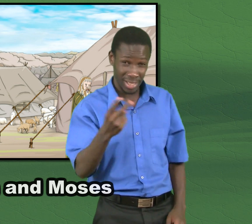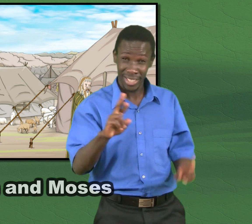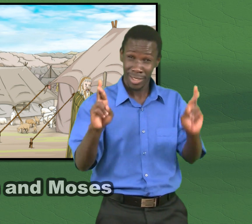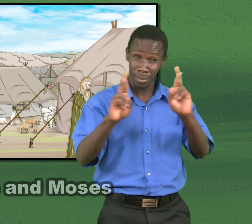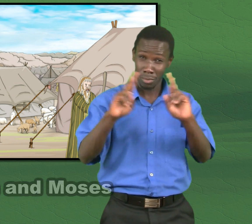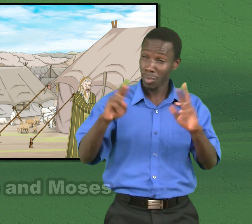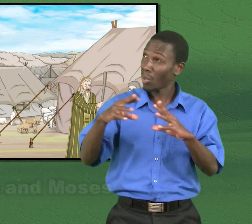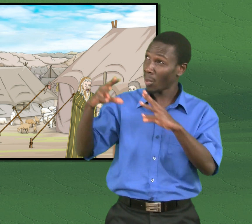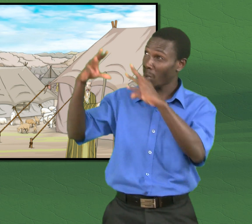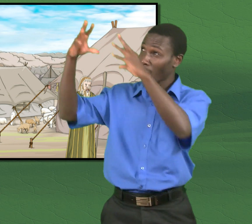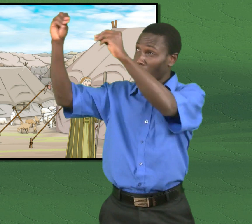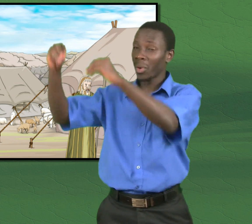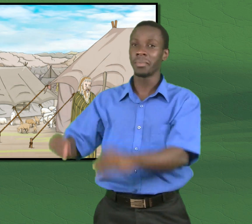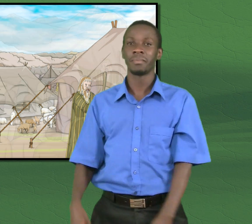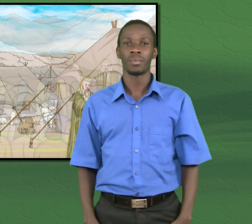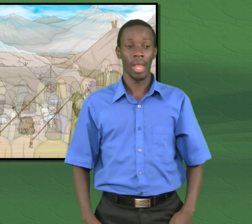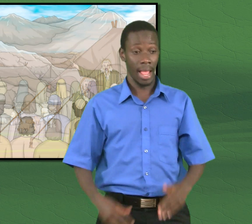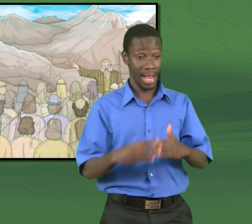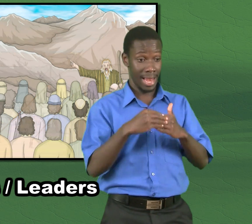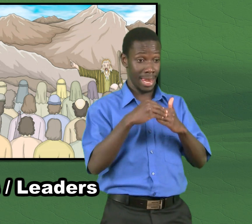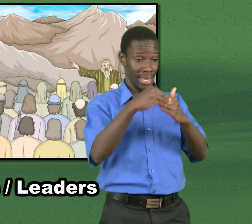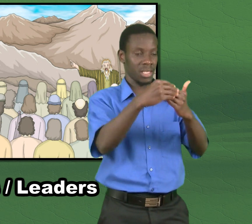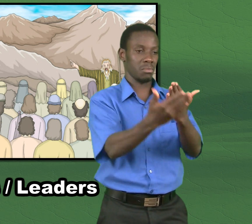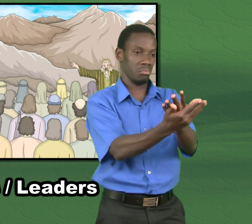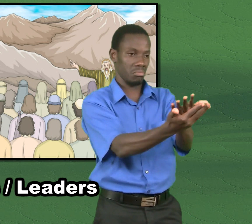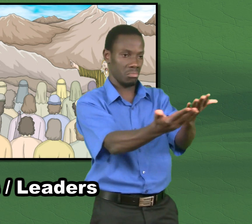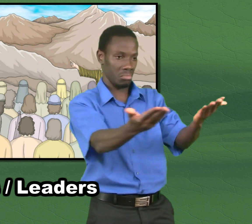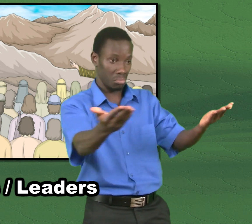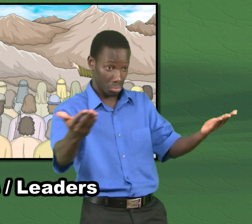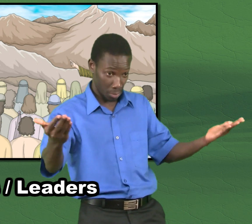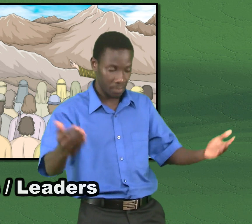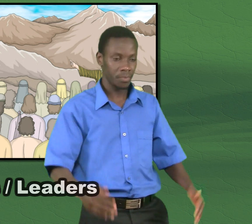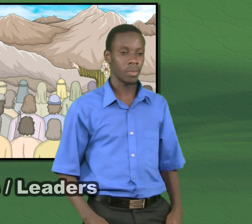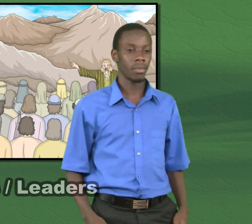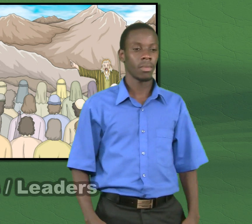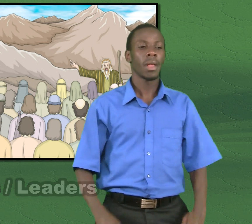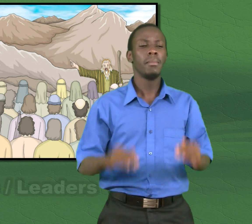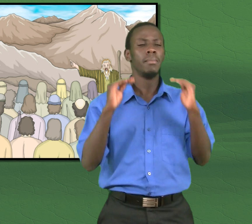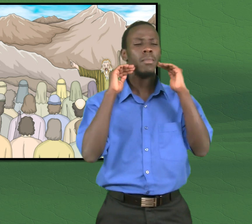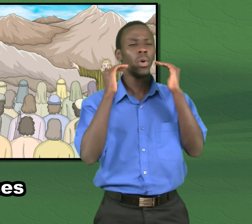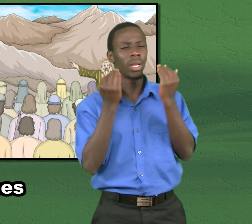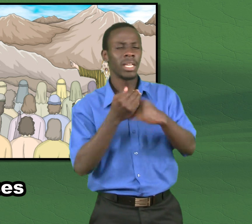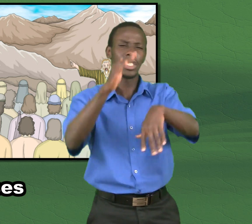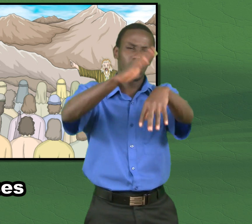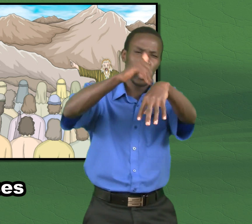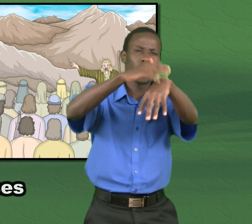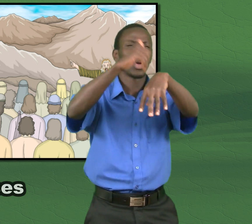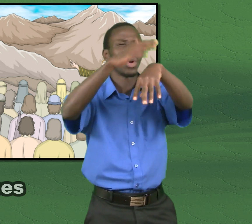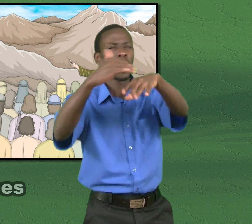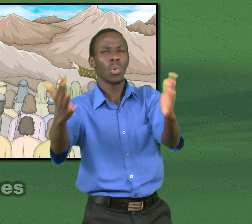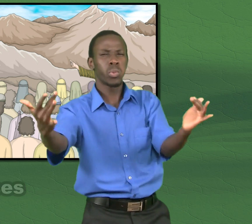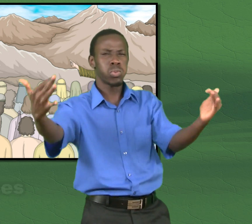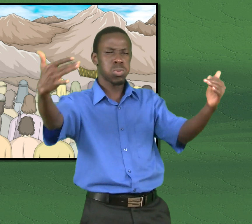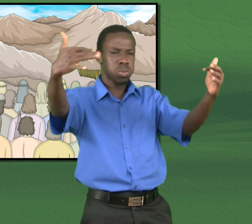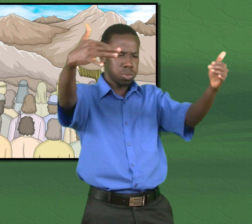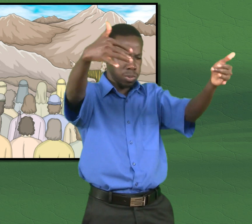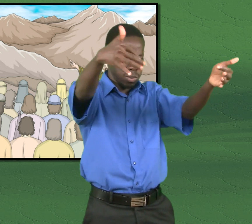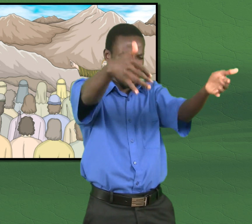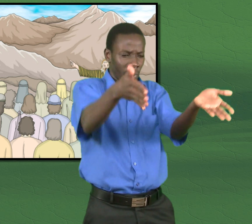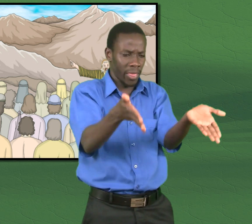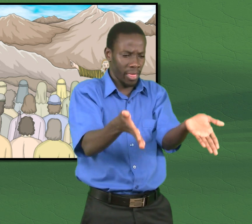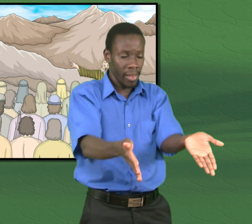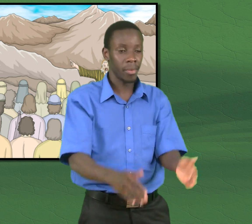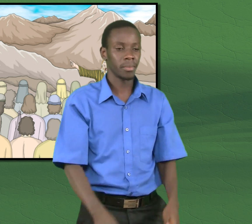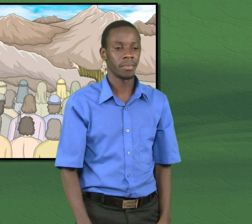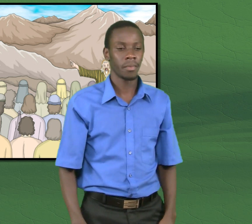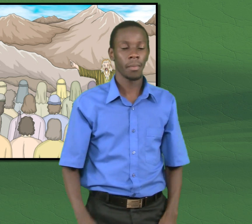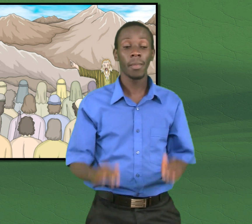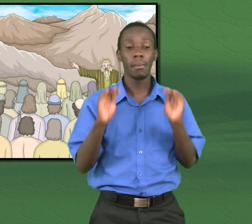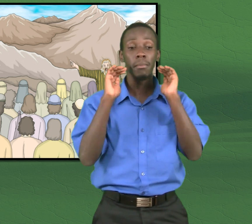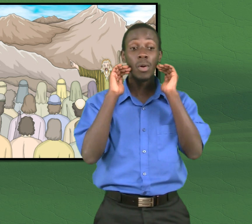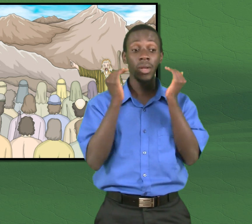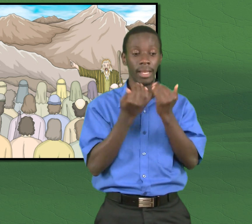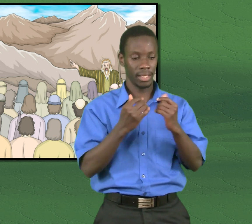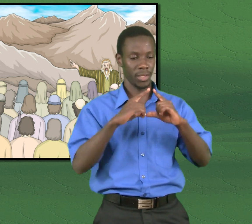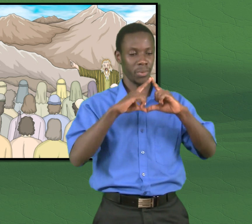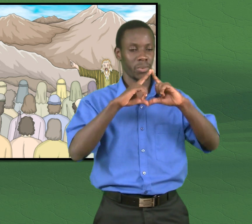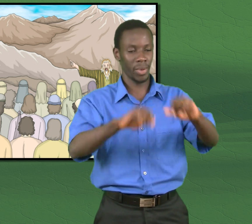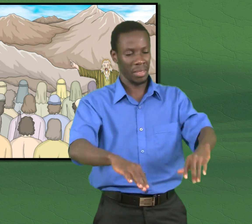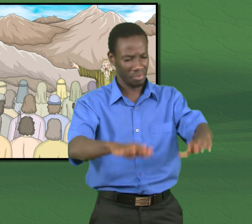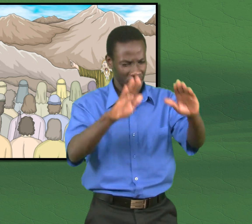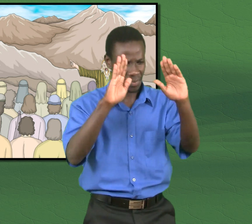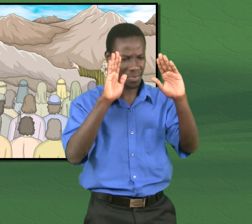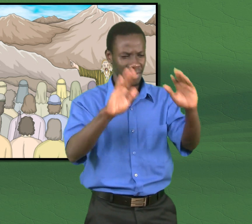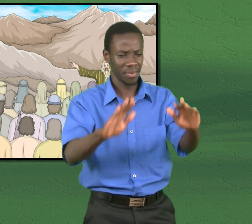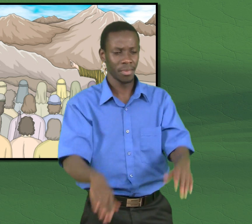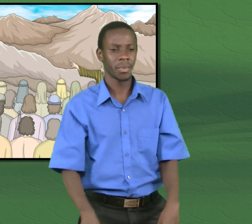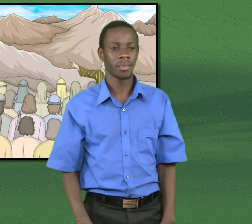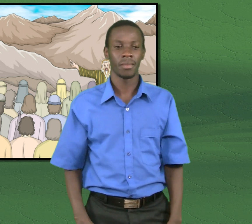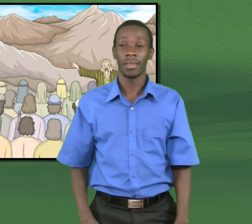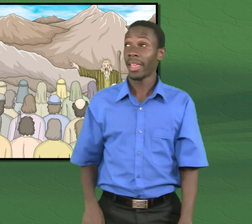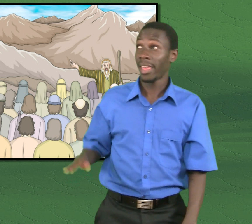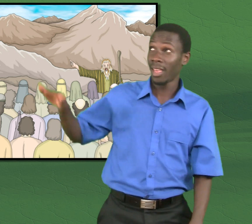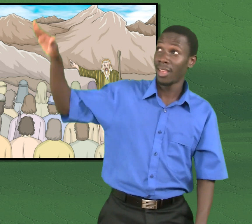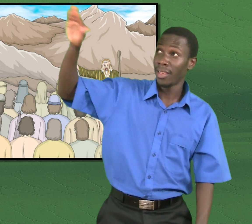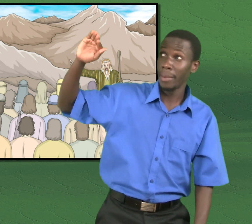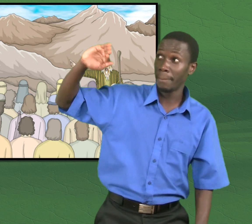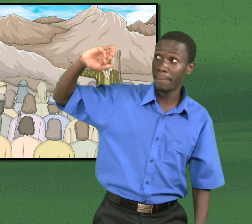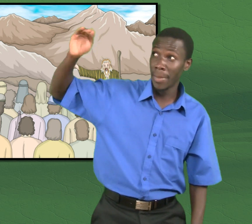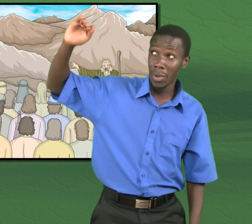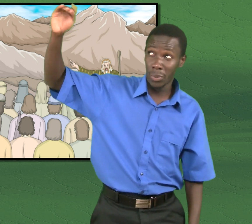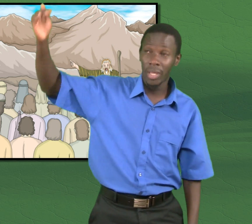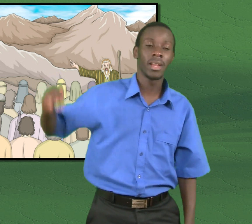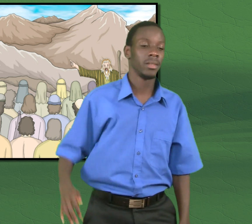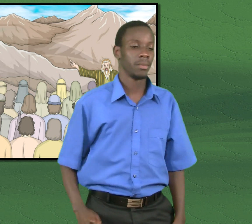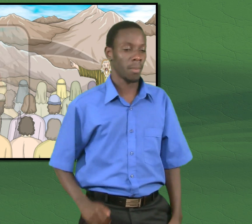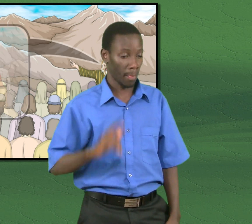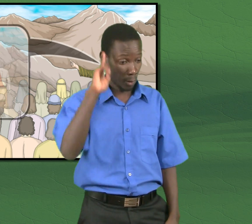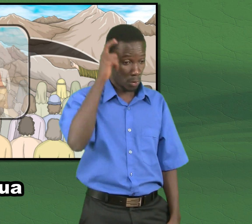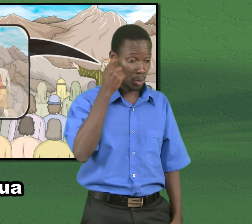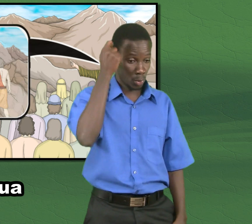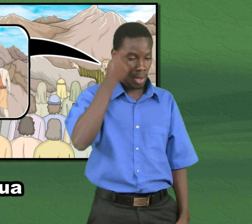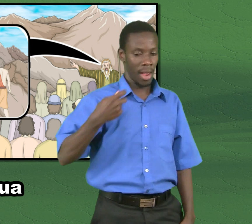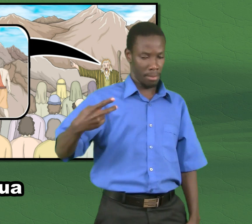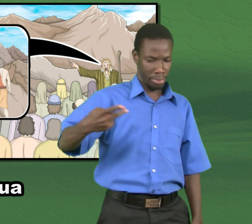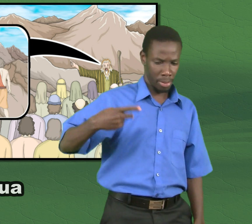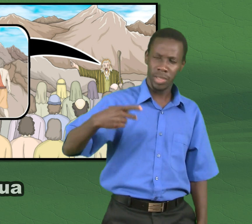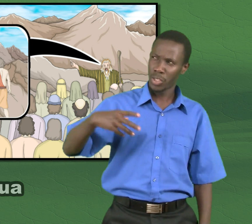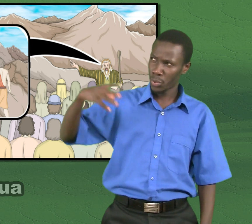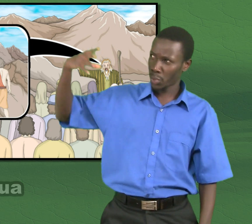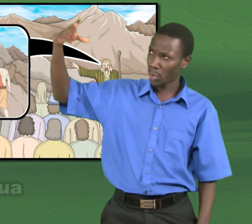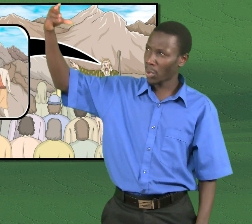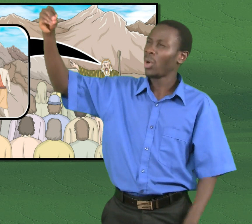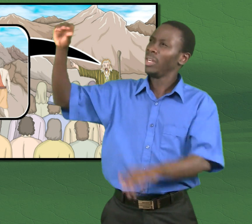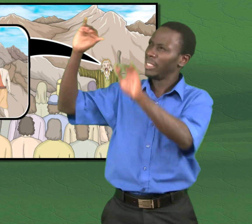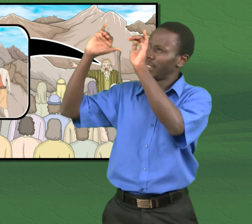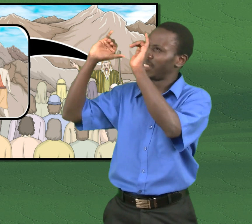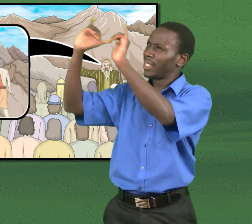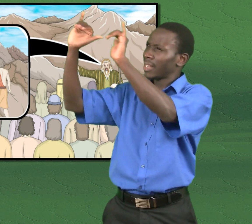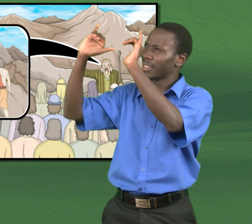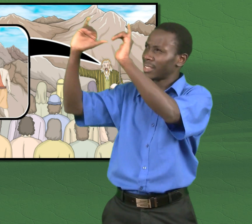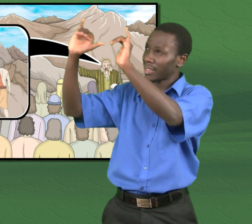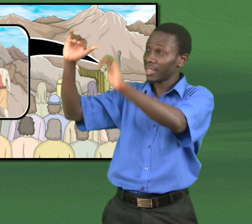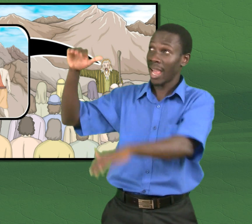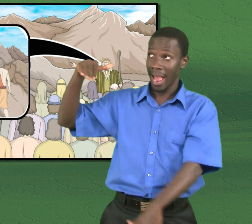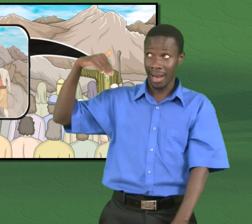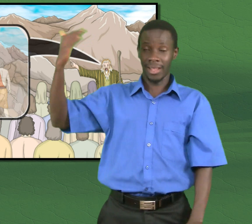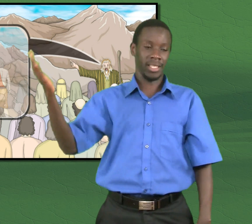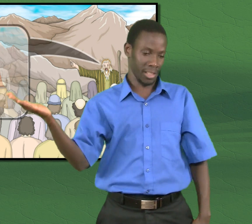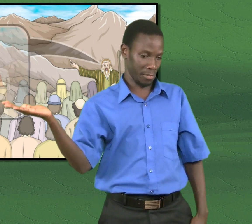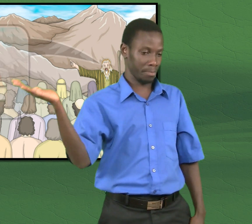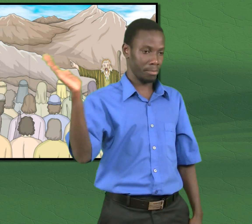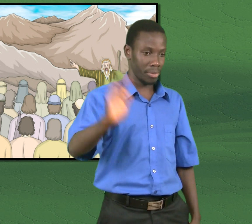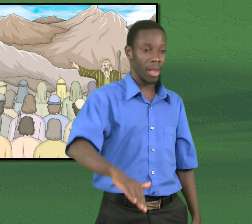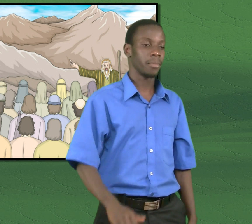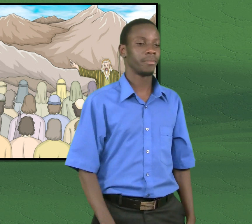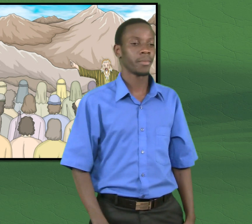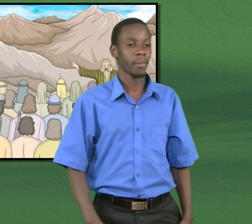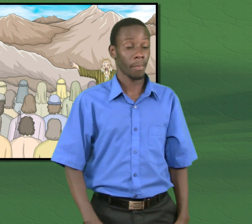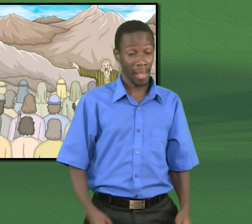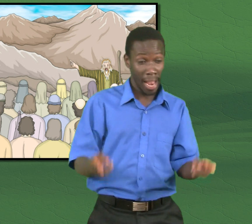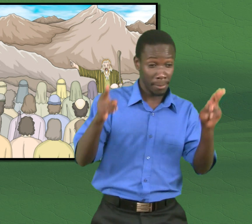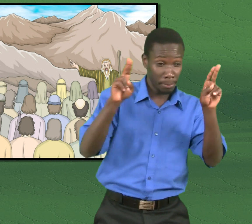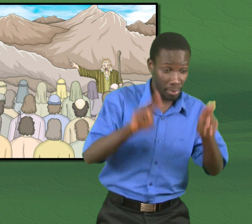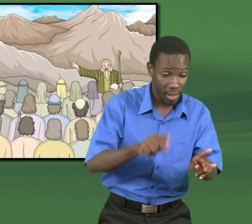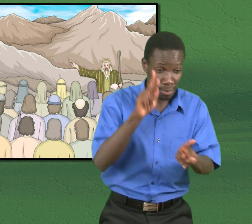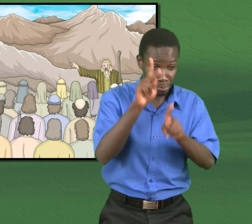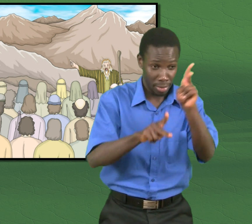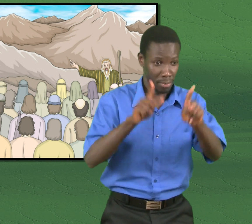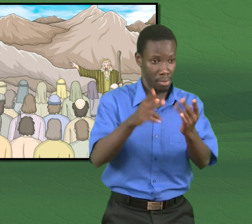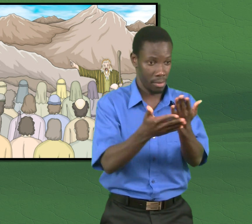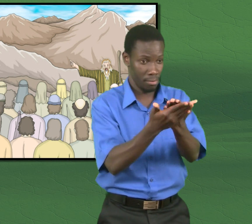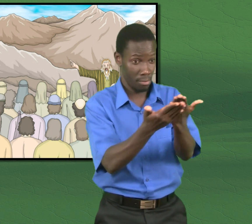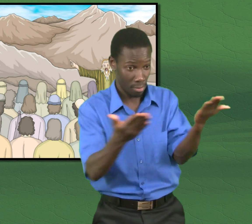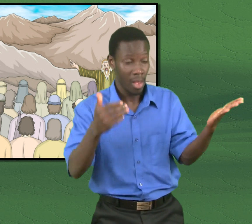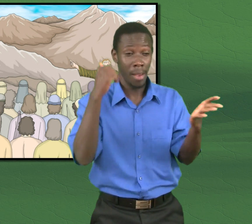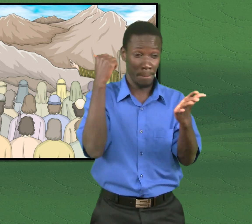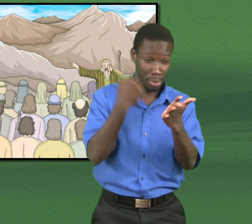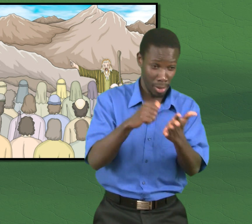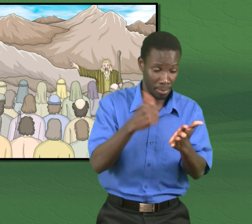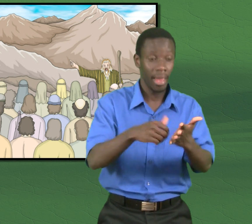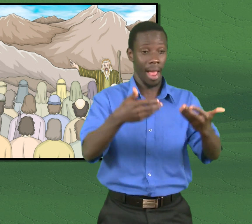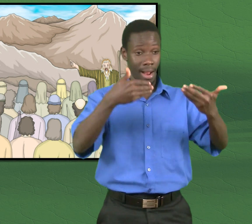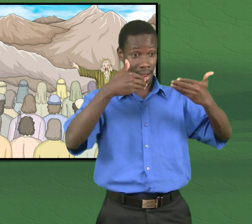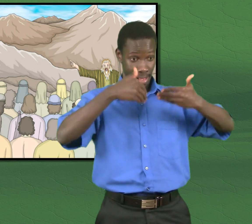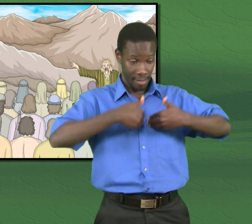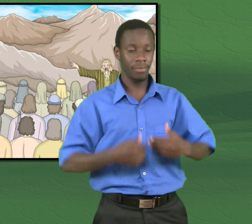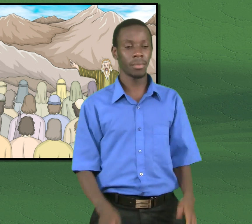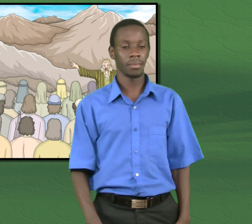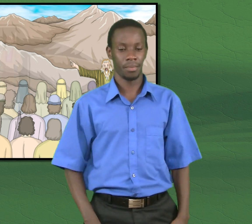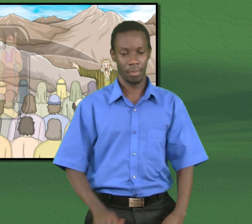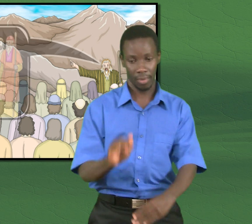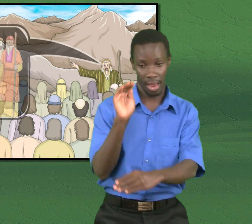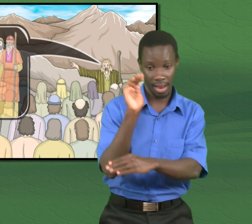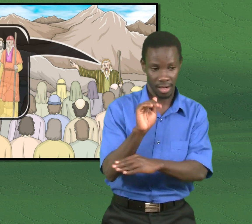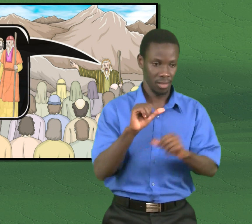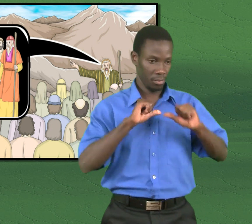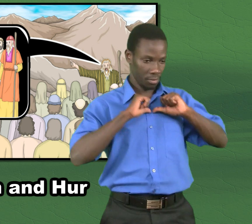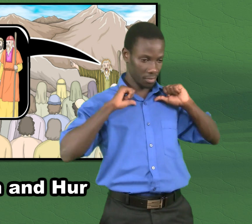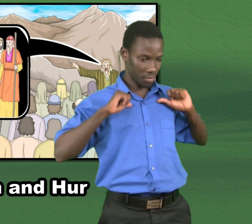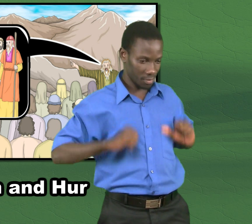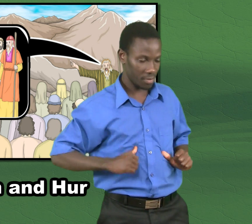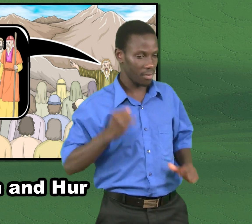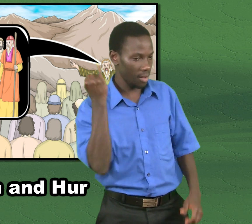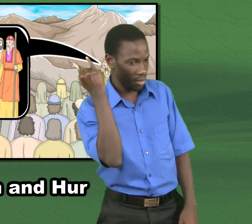And he said to the elders, “Wait here for us until we return to you.